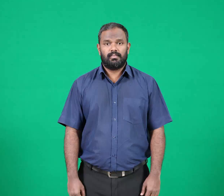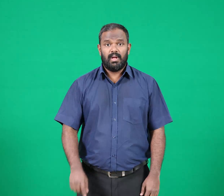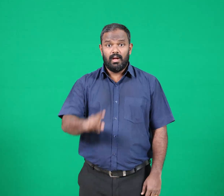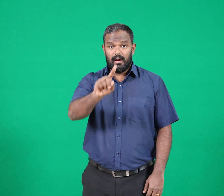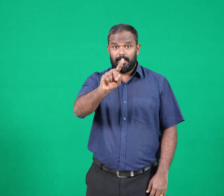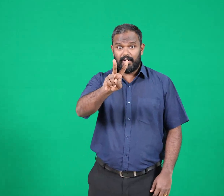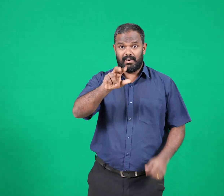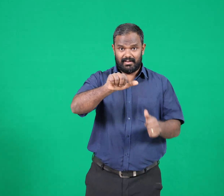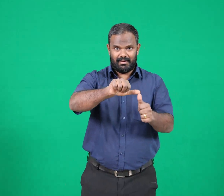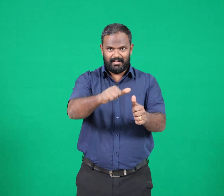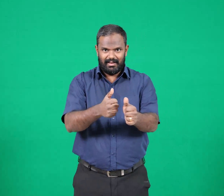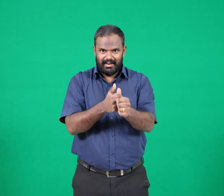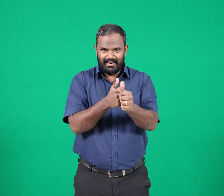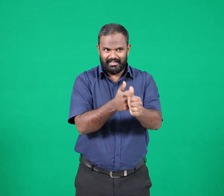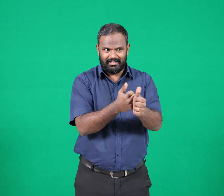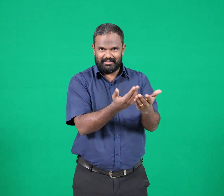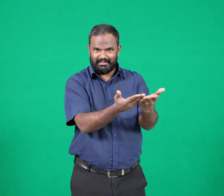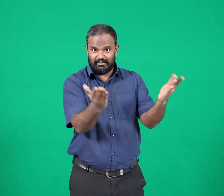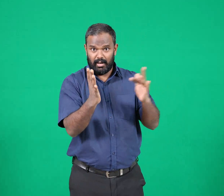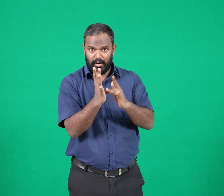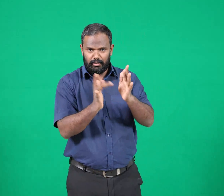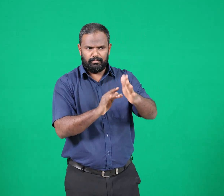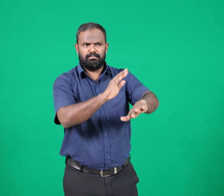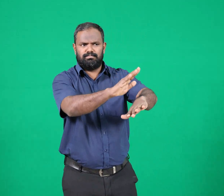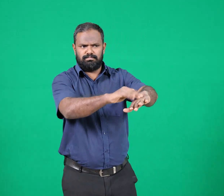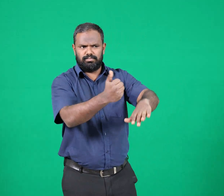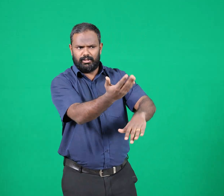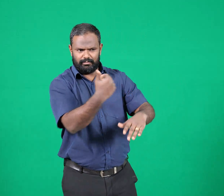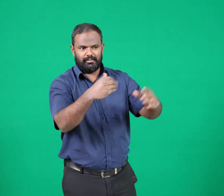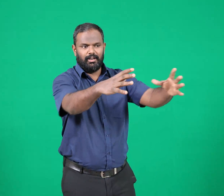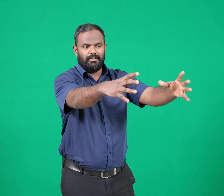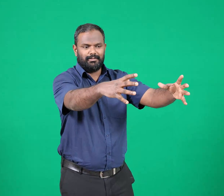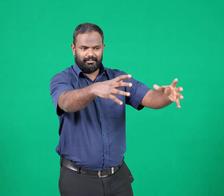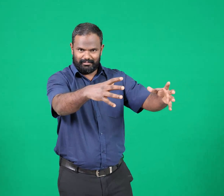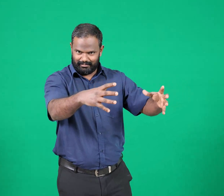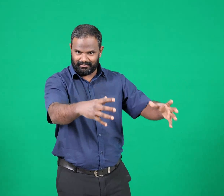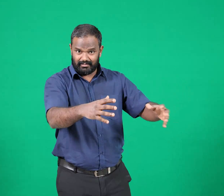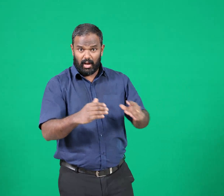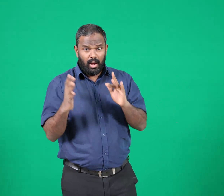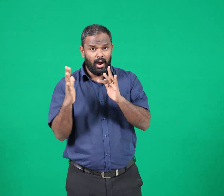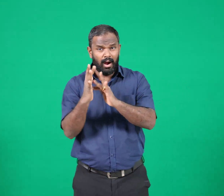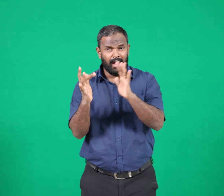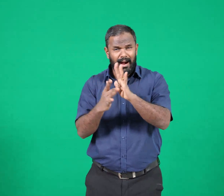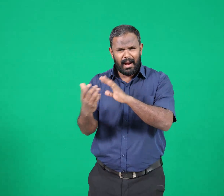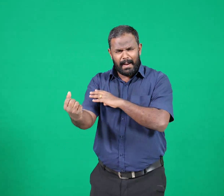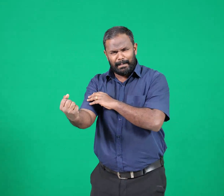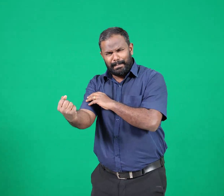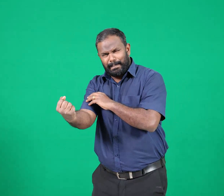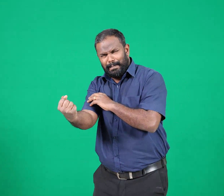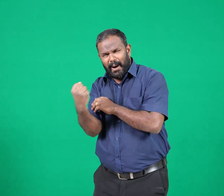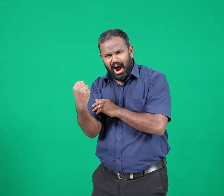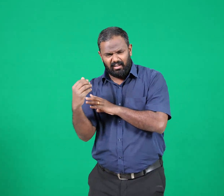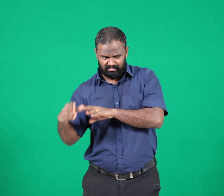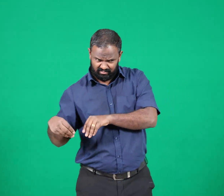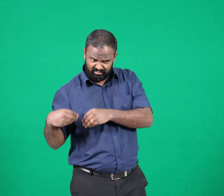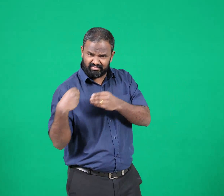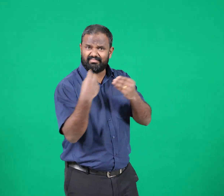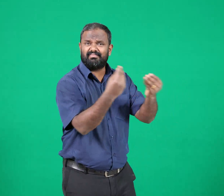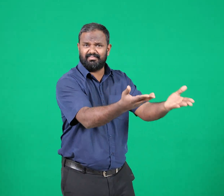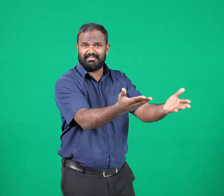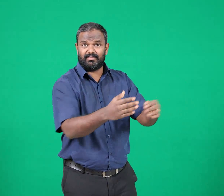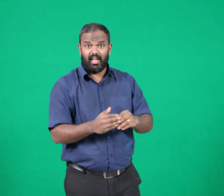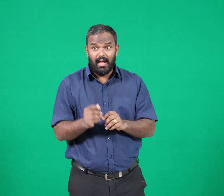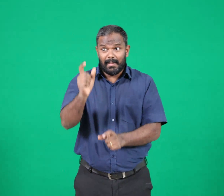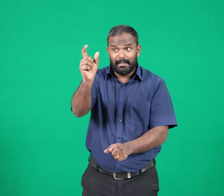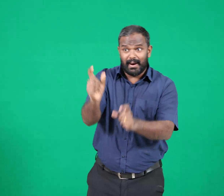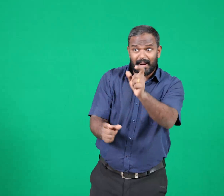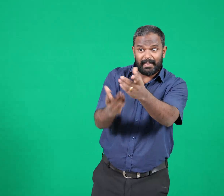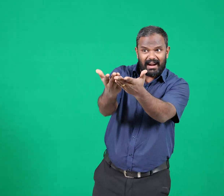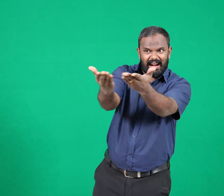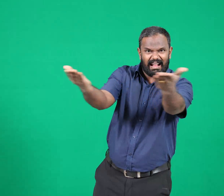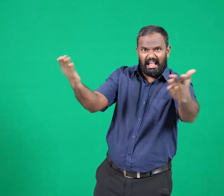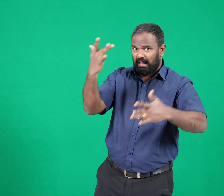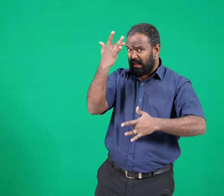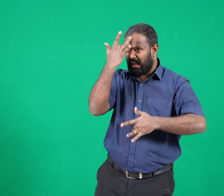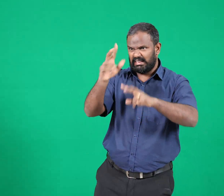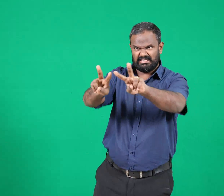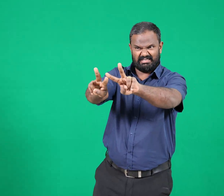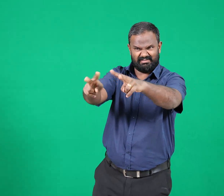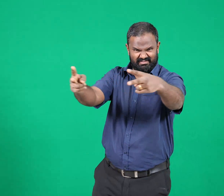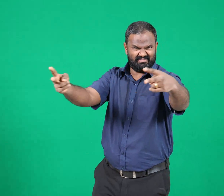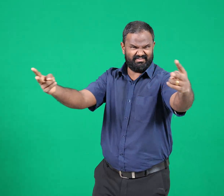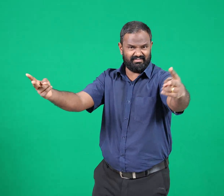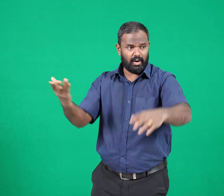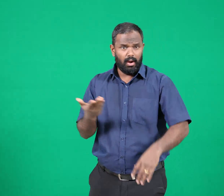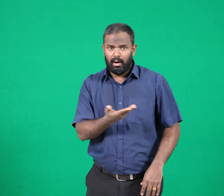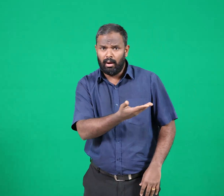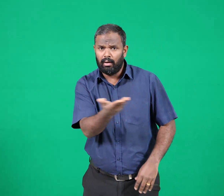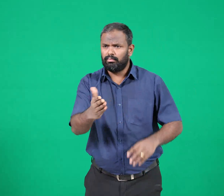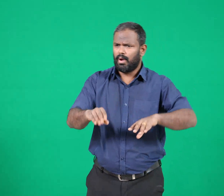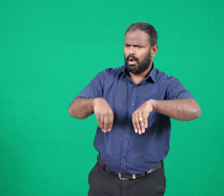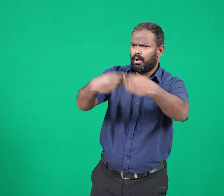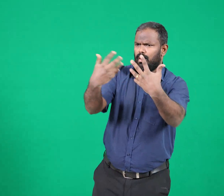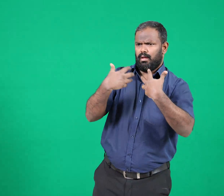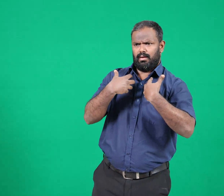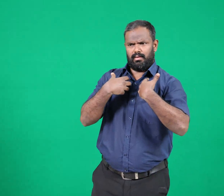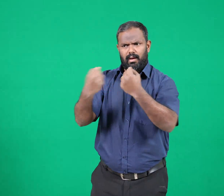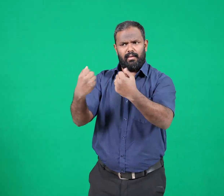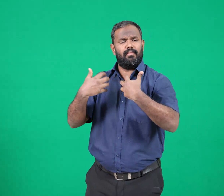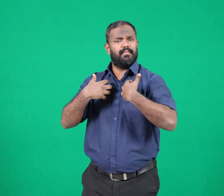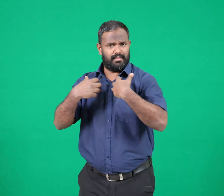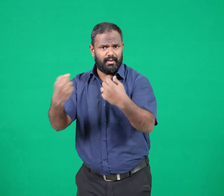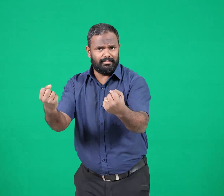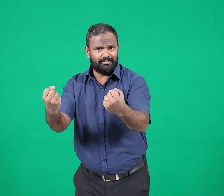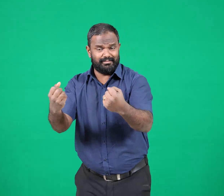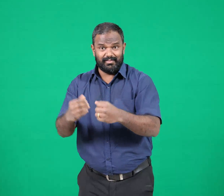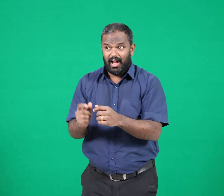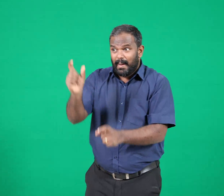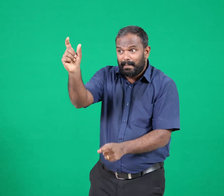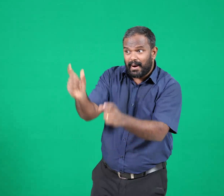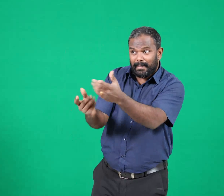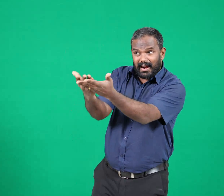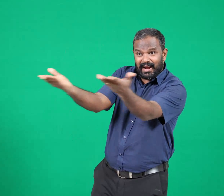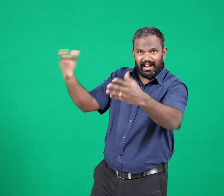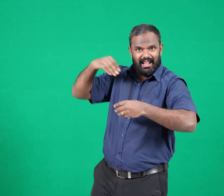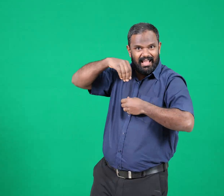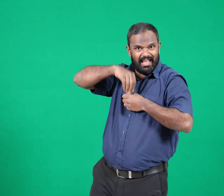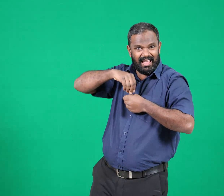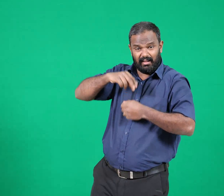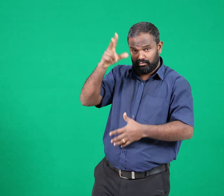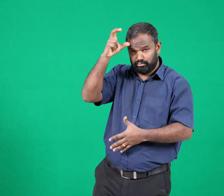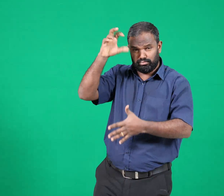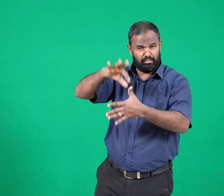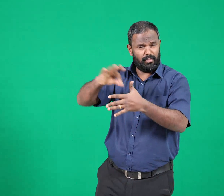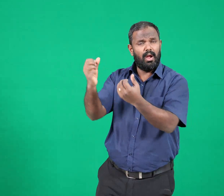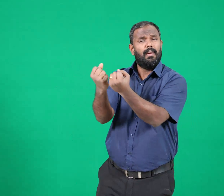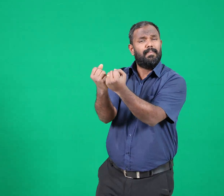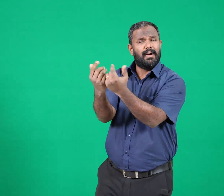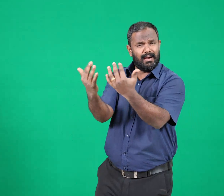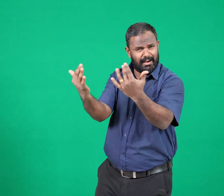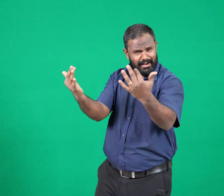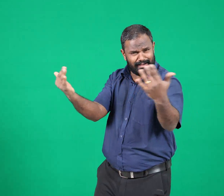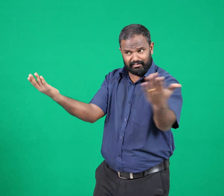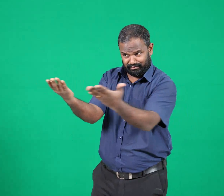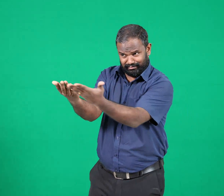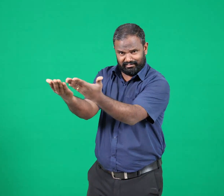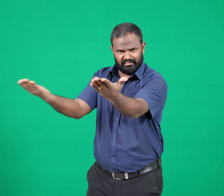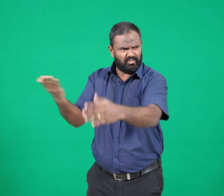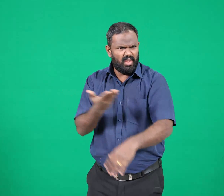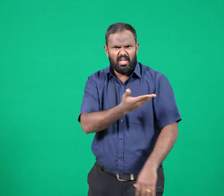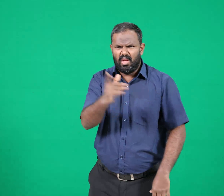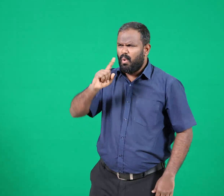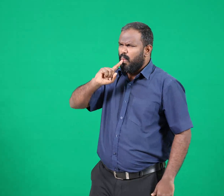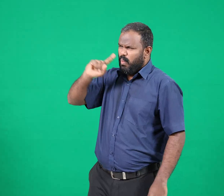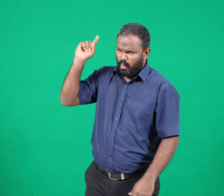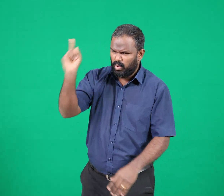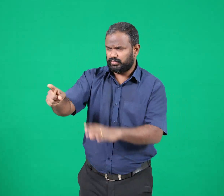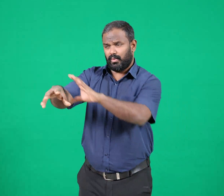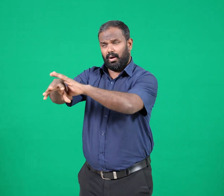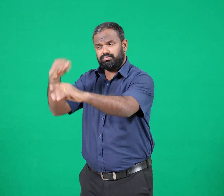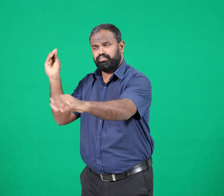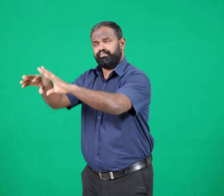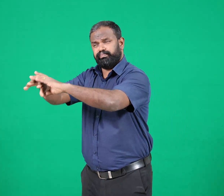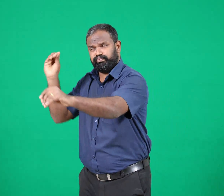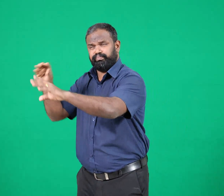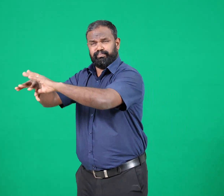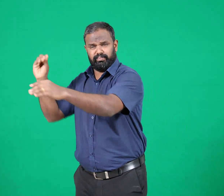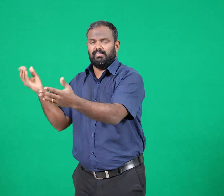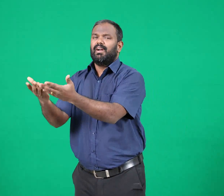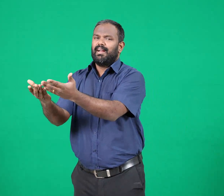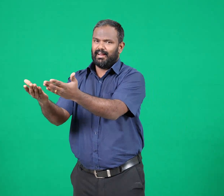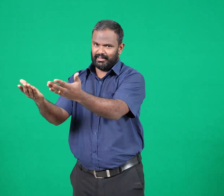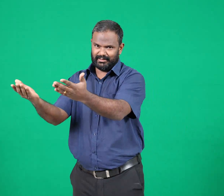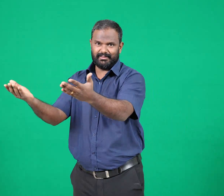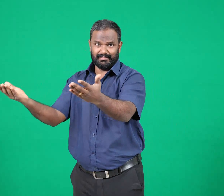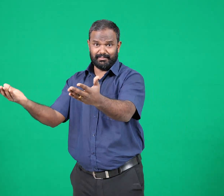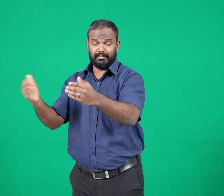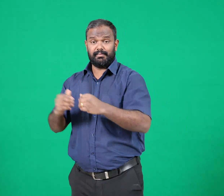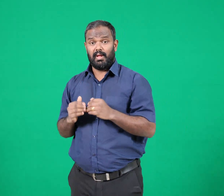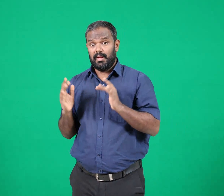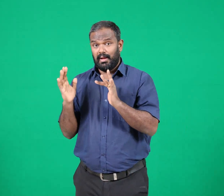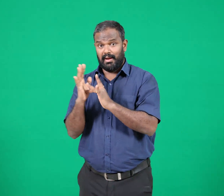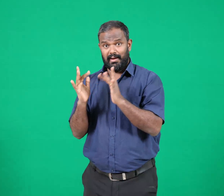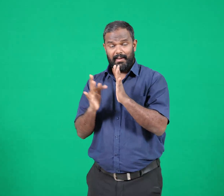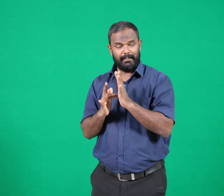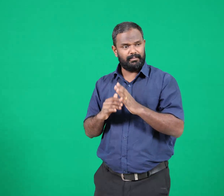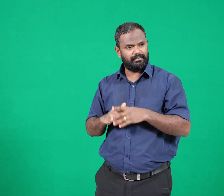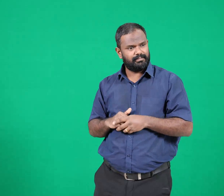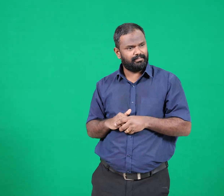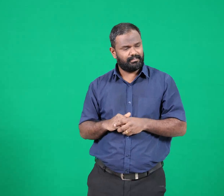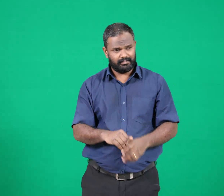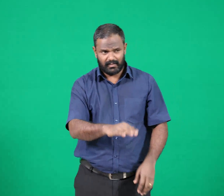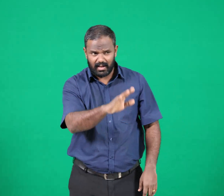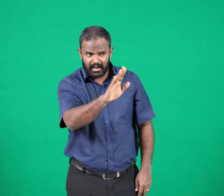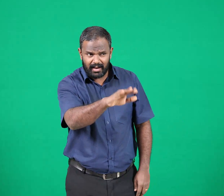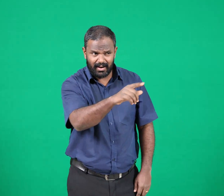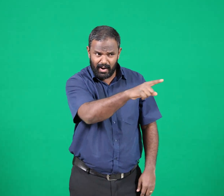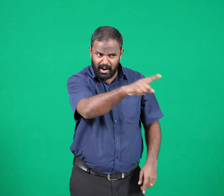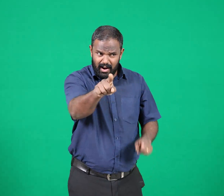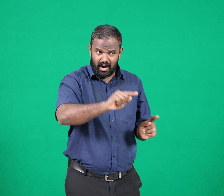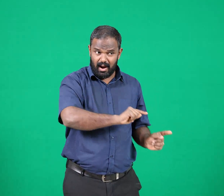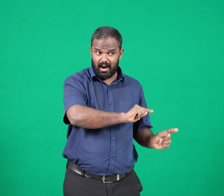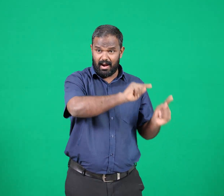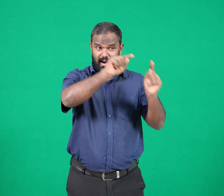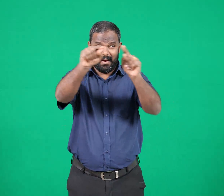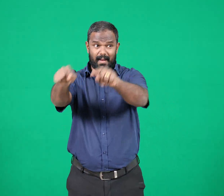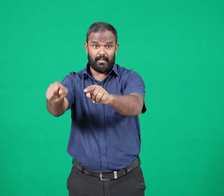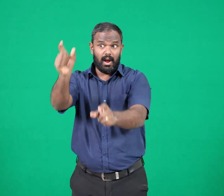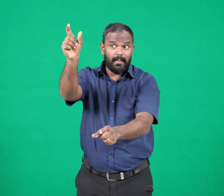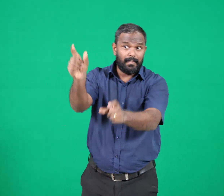Then Jesus called the Twelve together and gave them power and authority over all demons, and power to cure diseases.